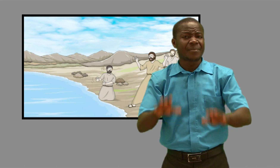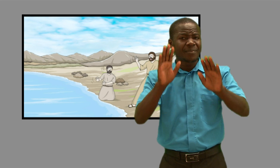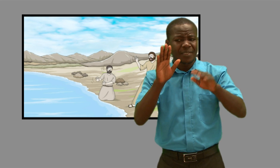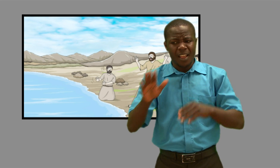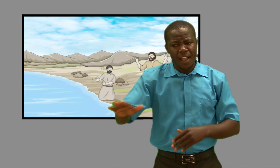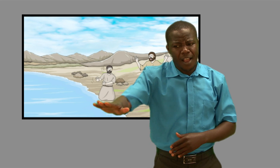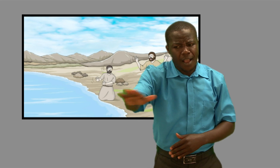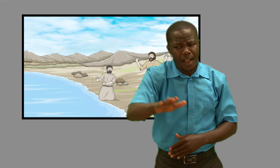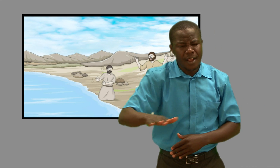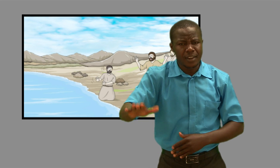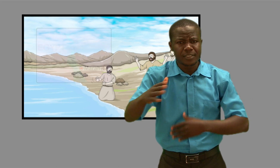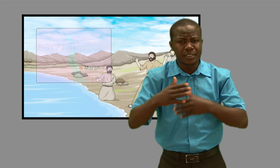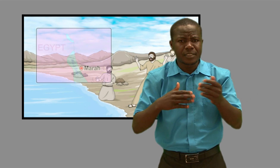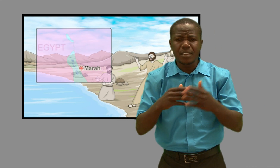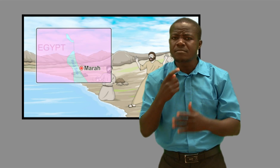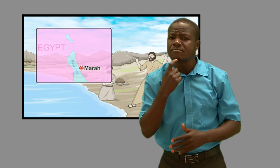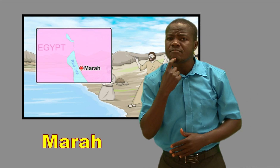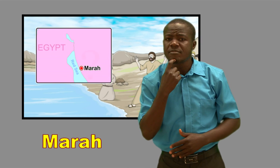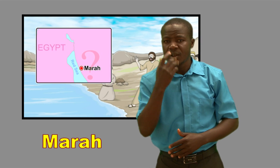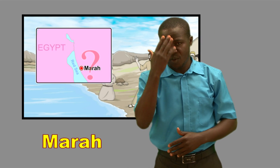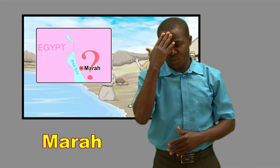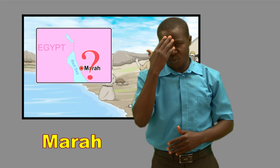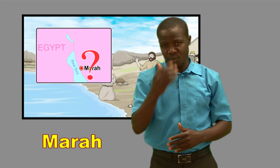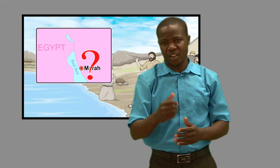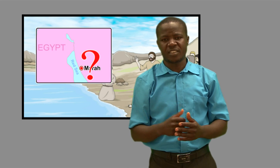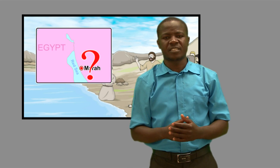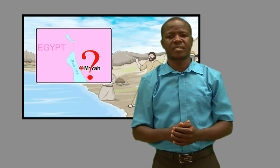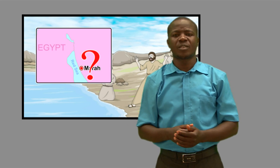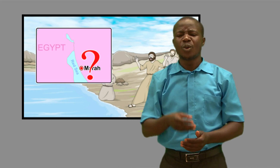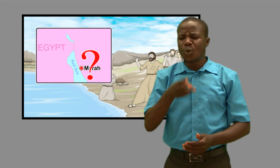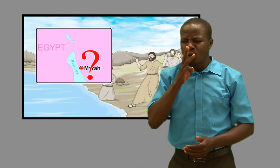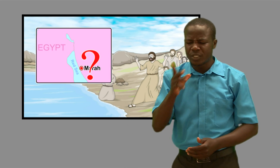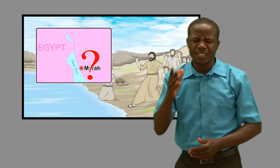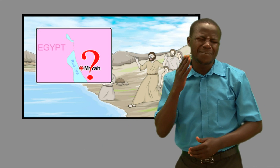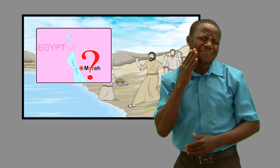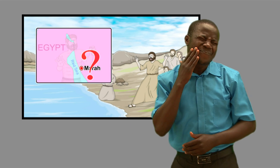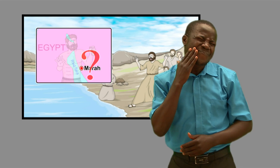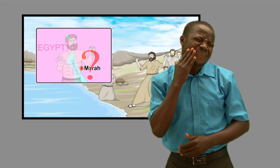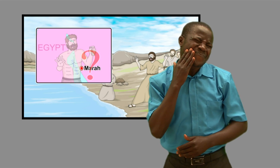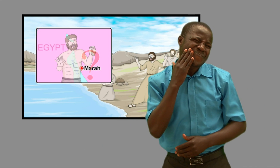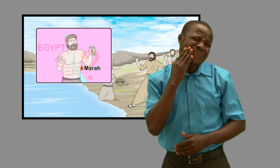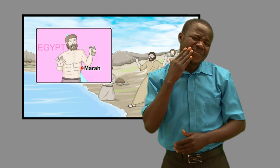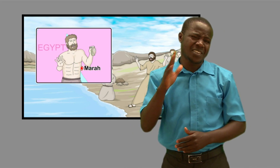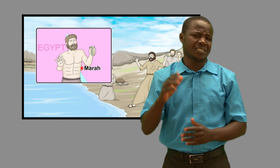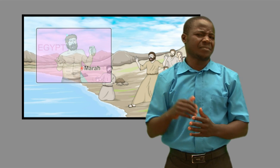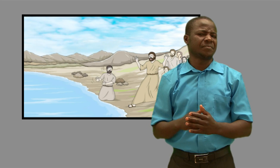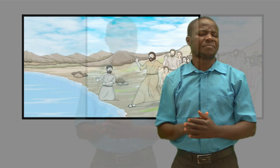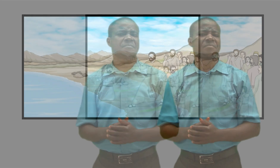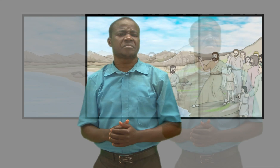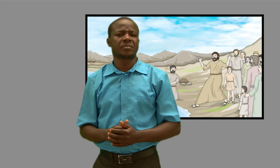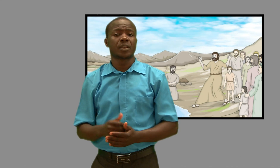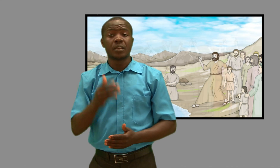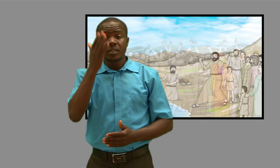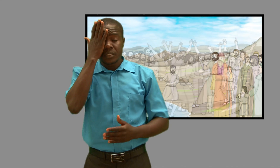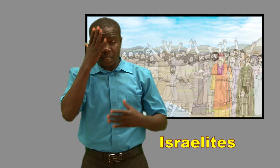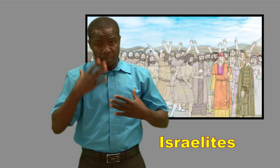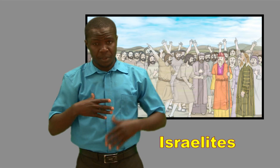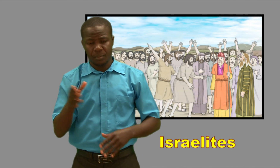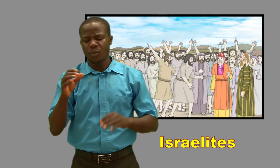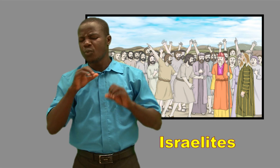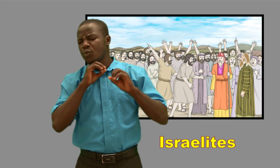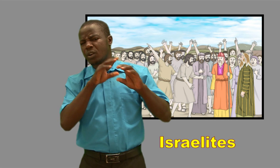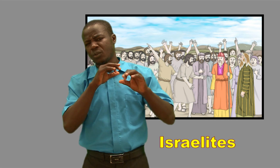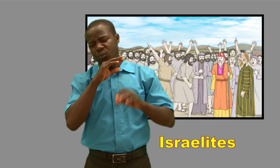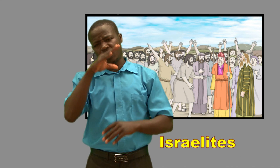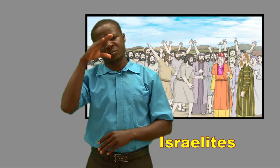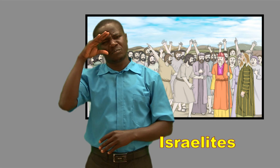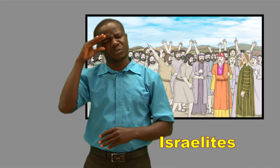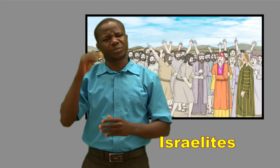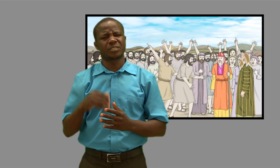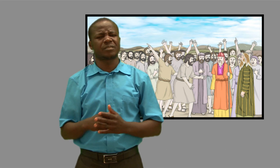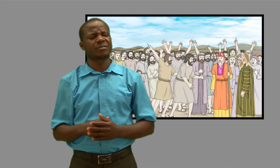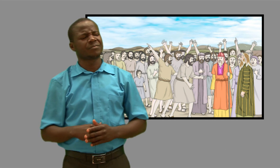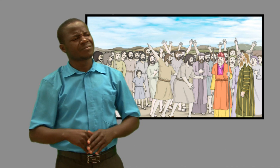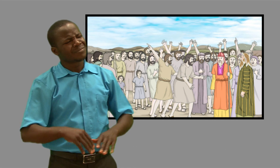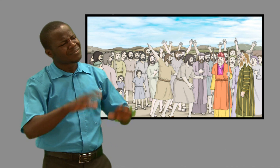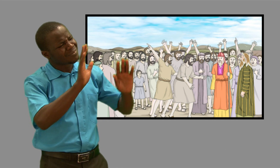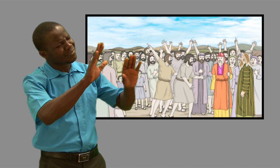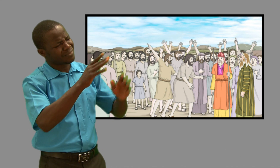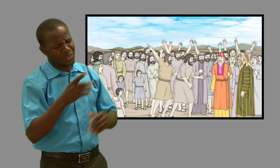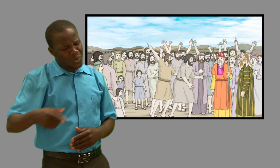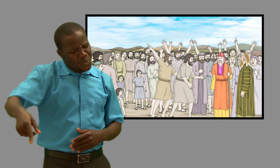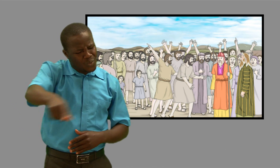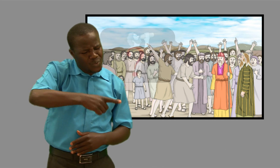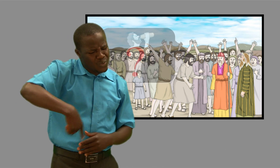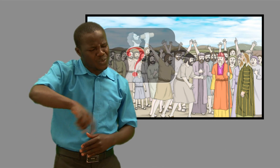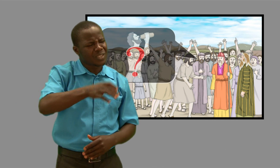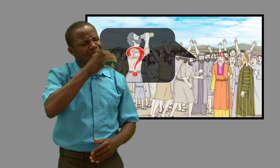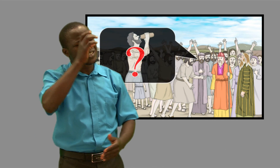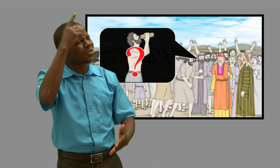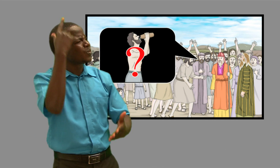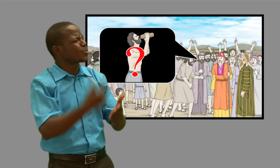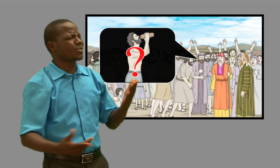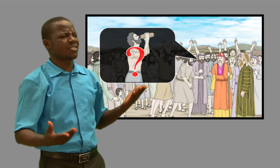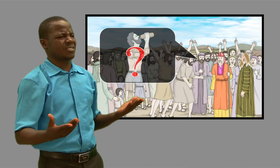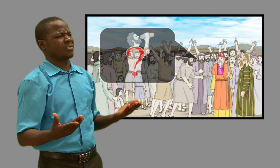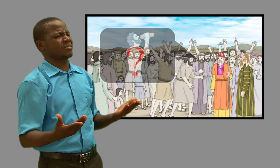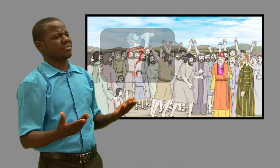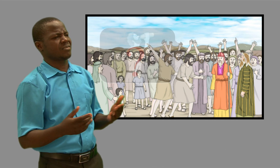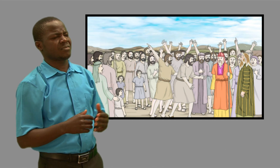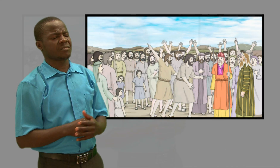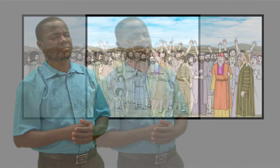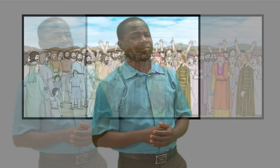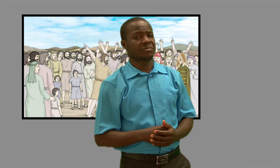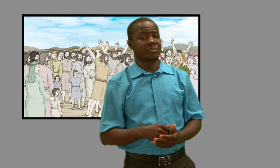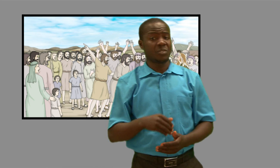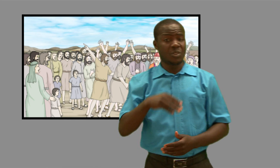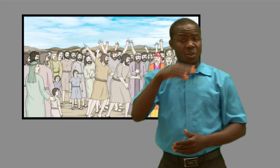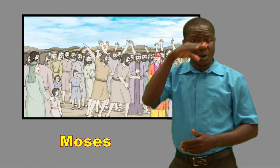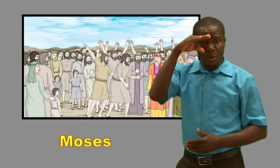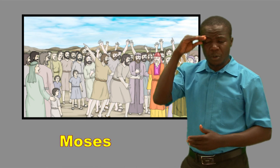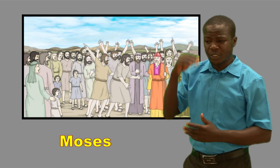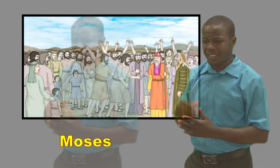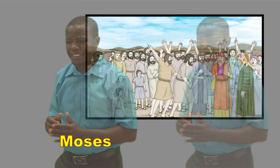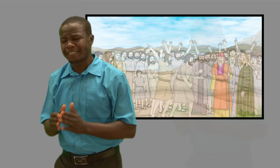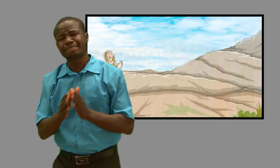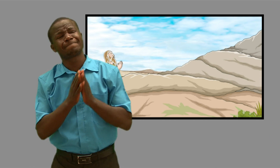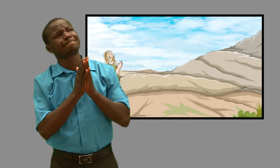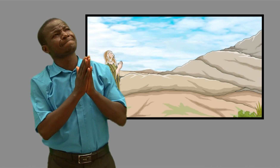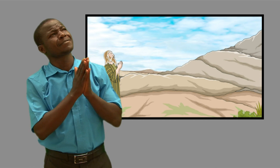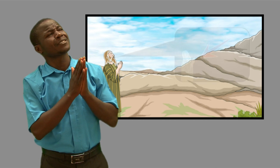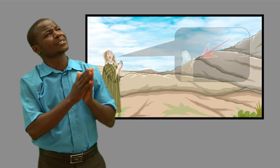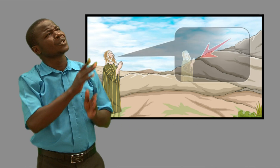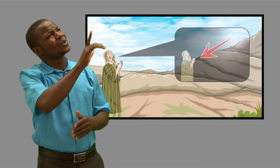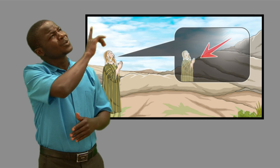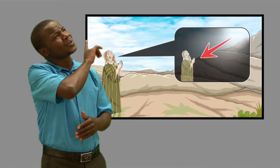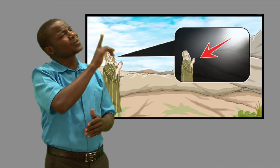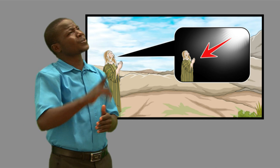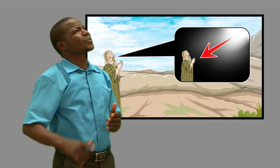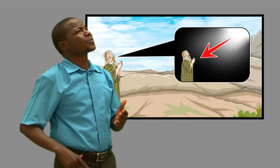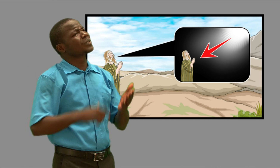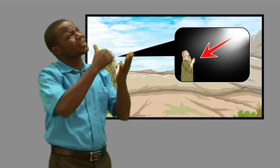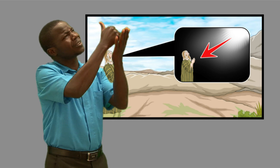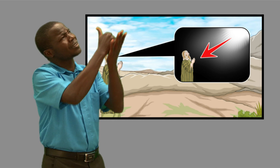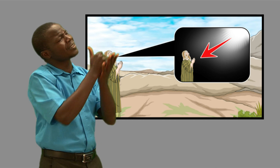(That is why it was named Marah.) So the people grumbled against Moses, saying, “What are we to drink?”